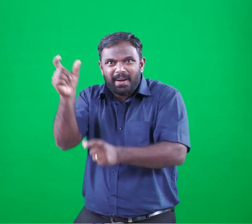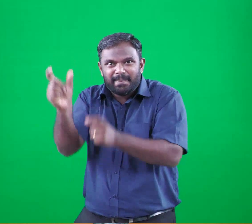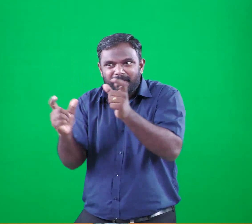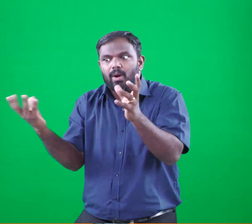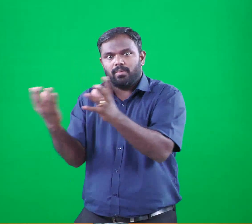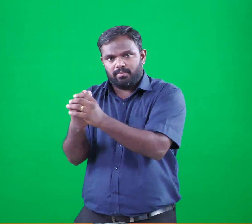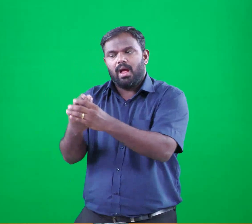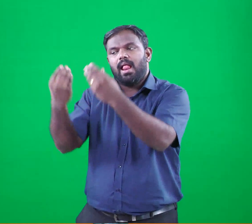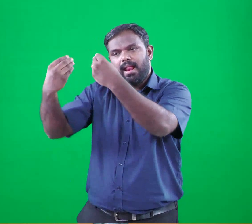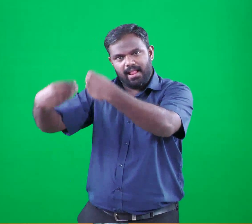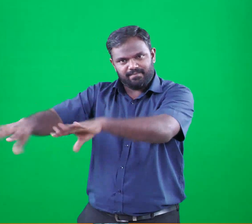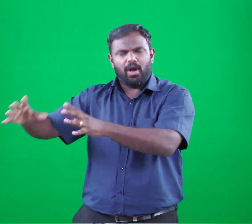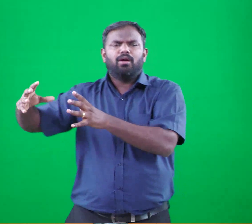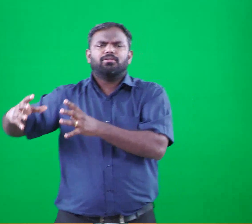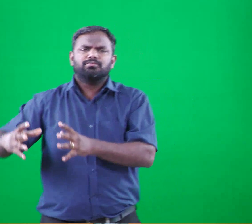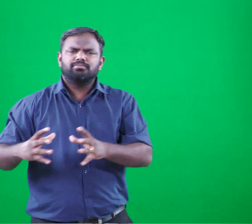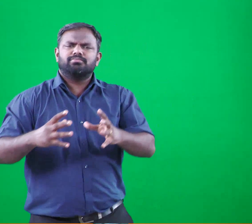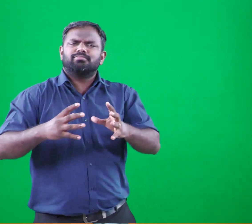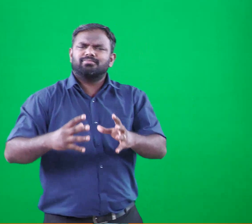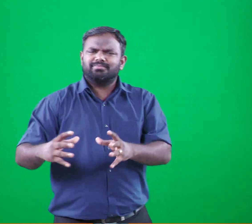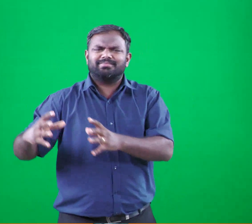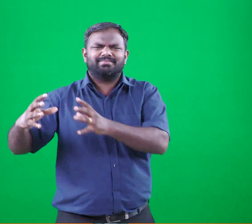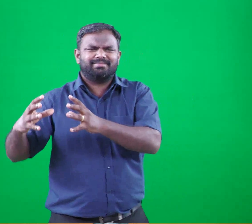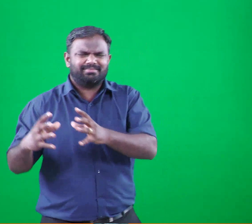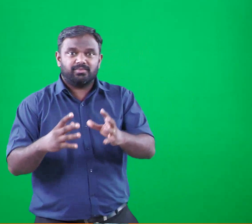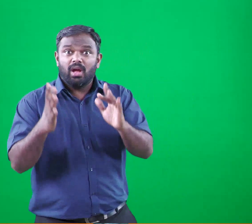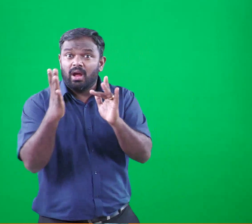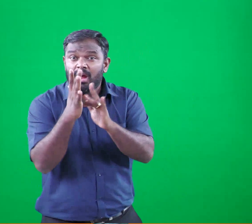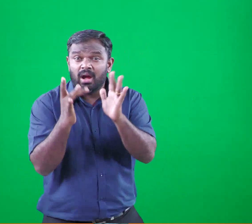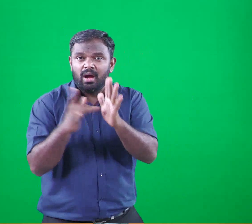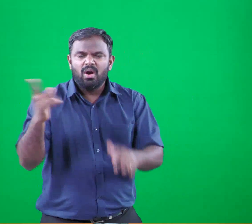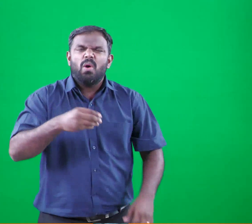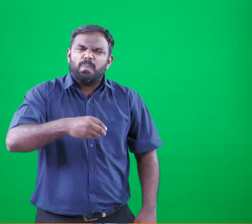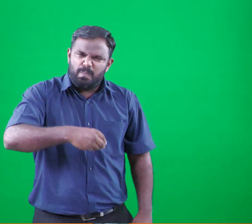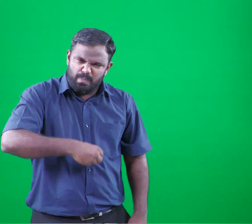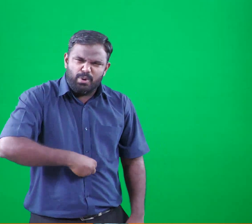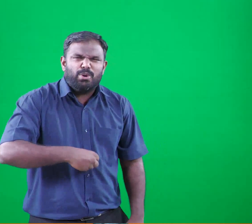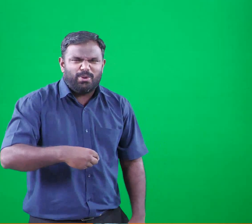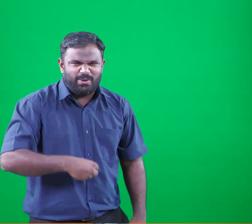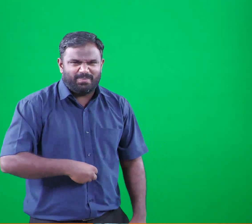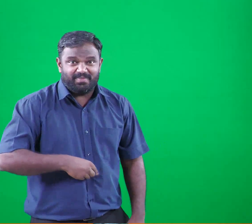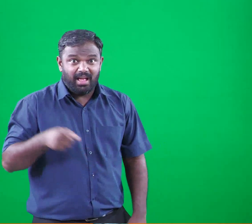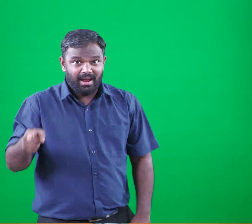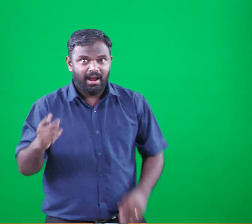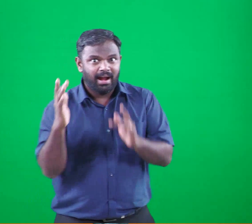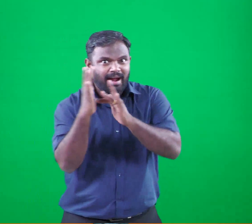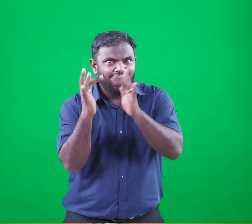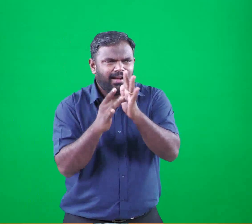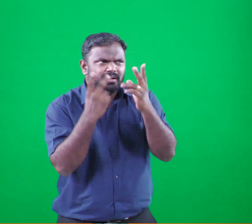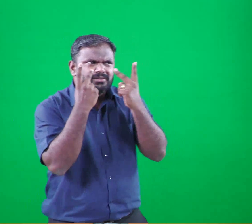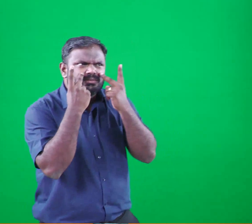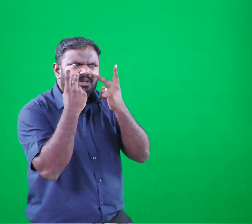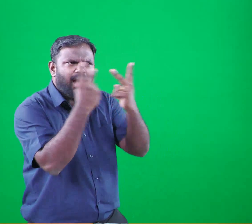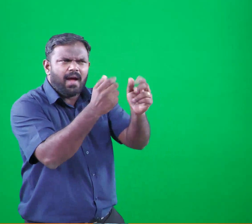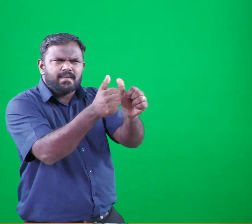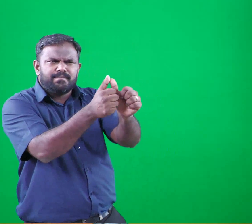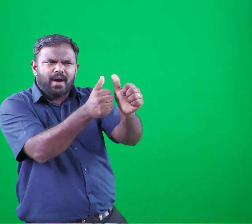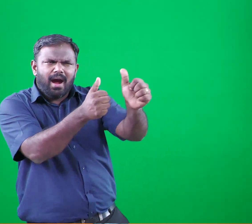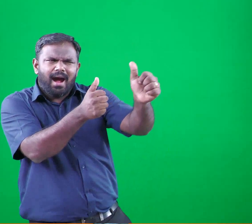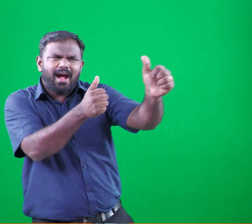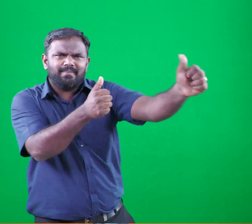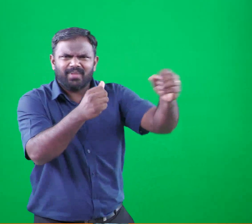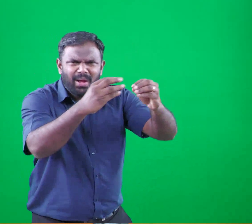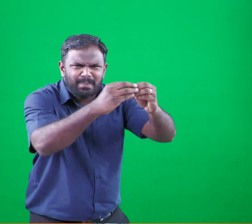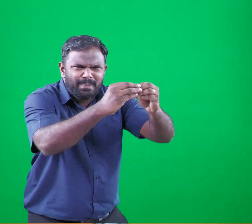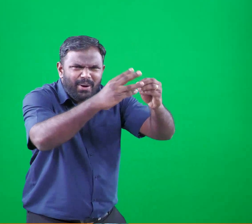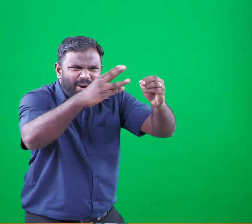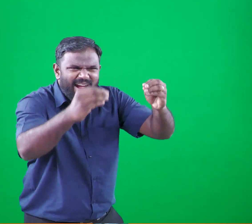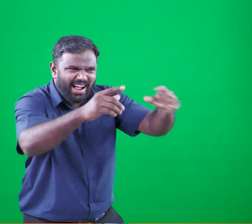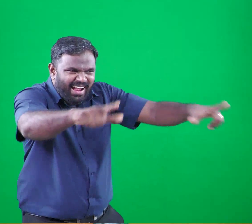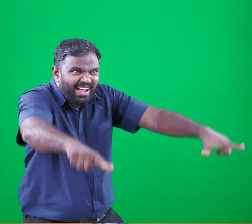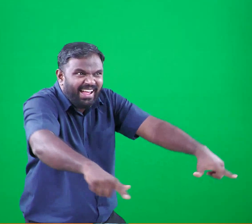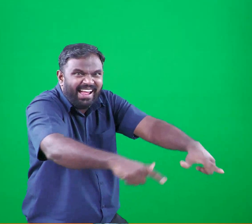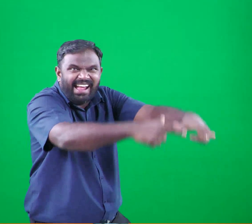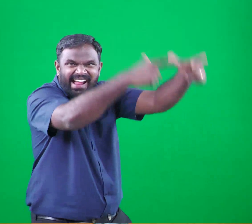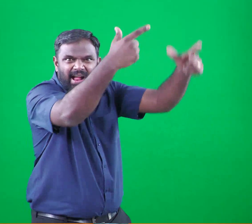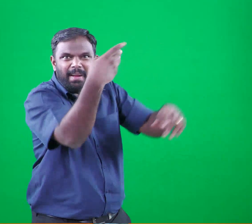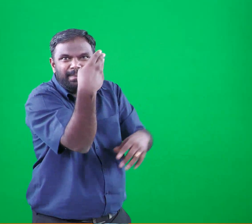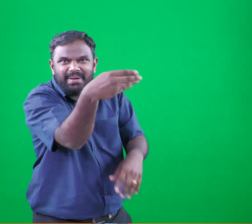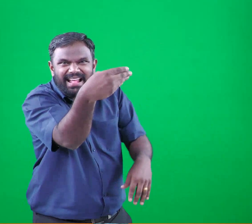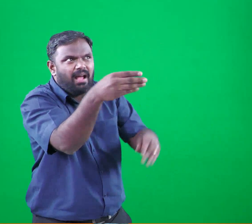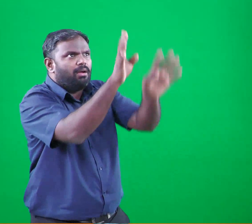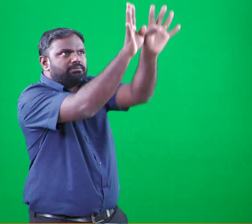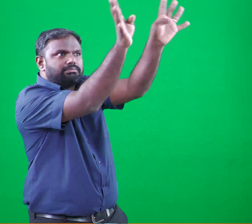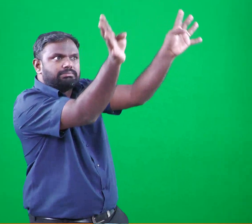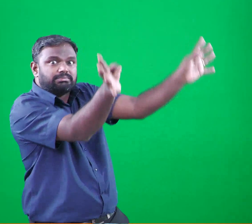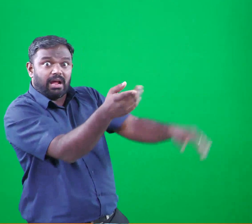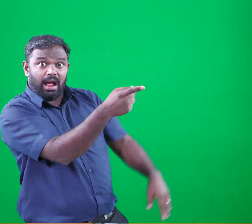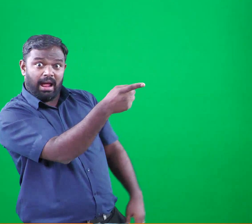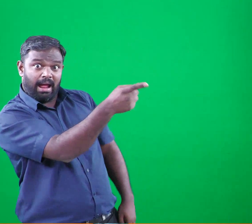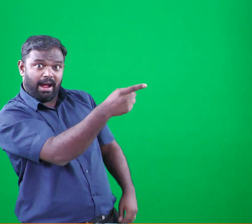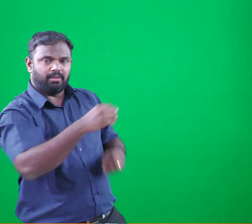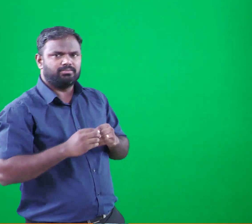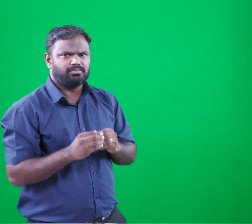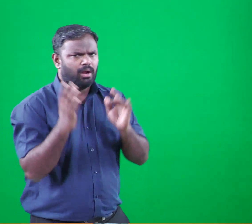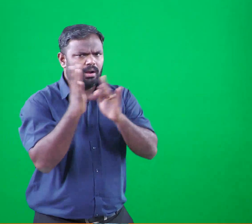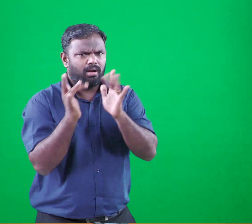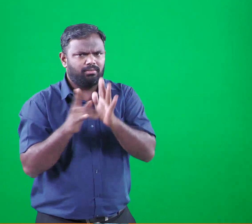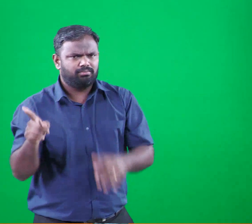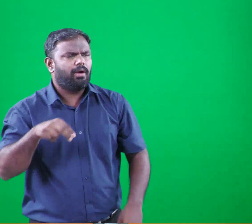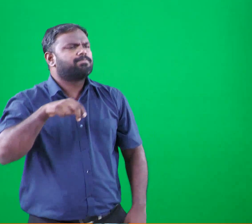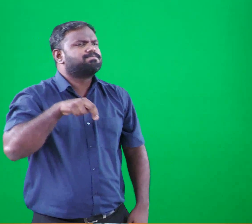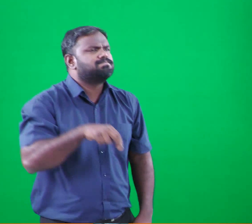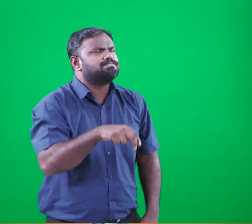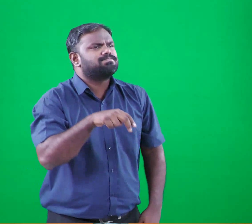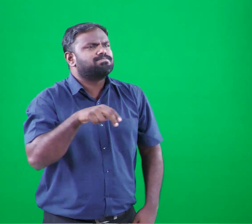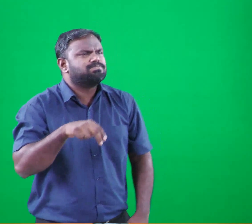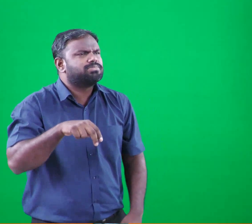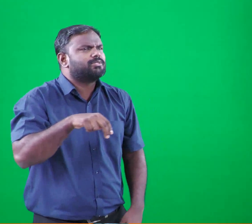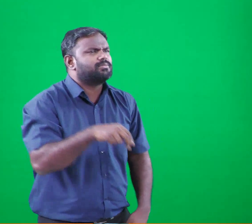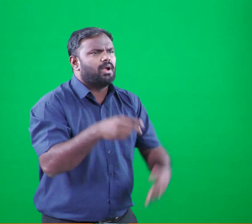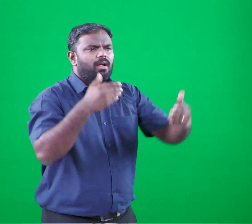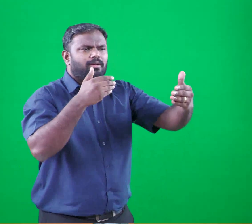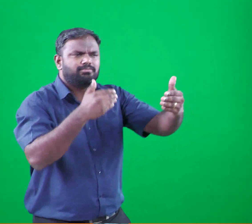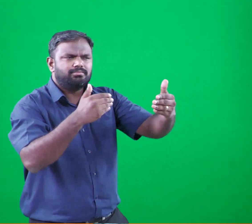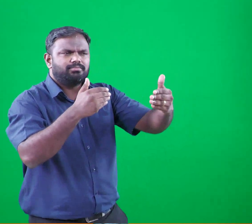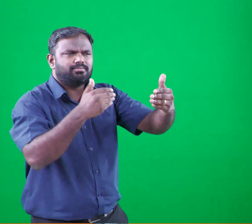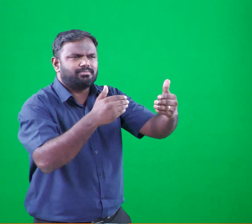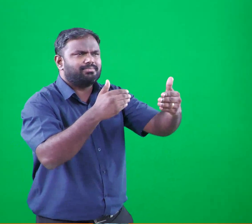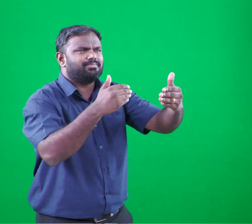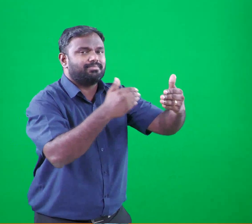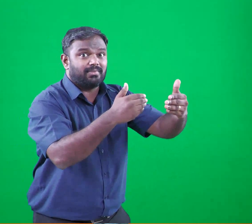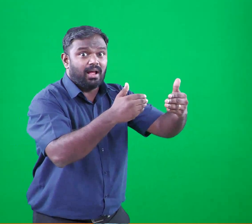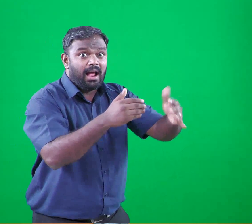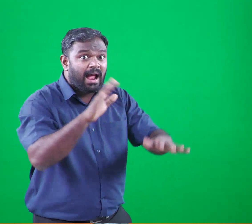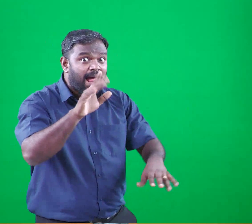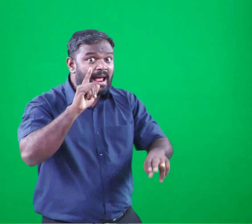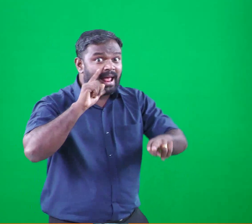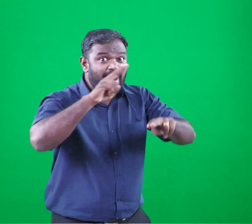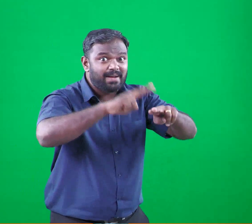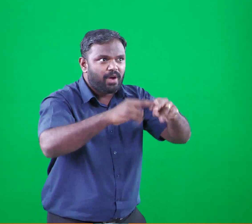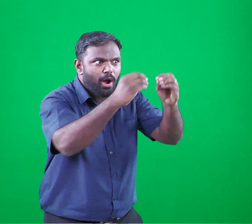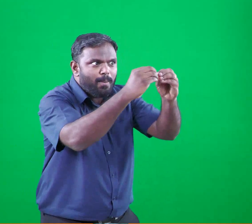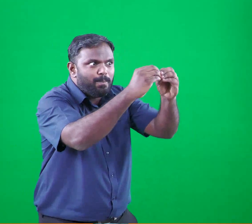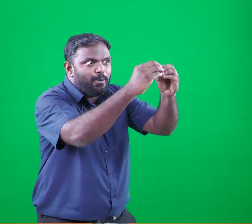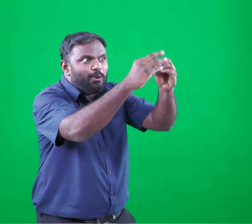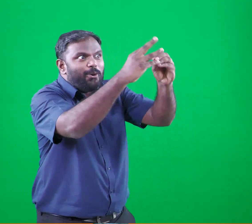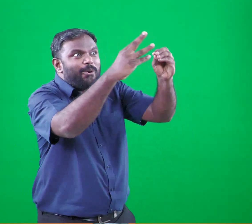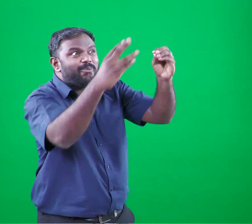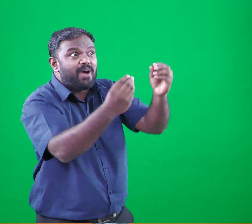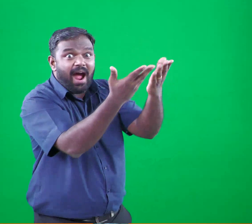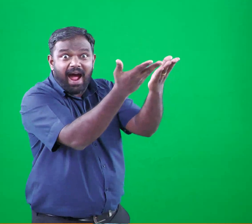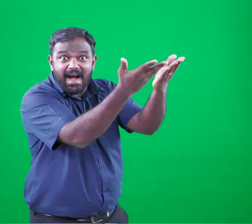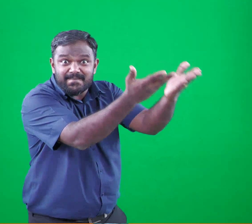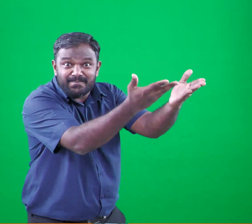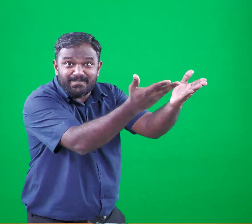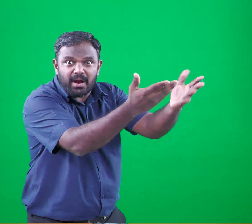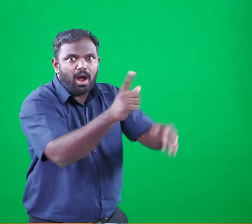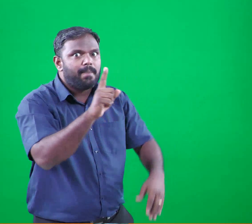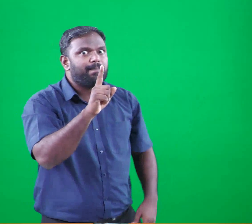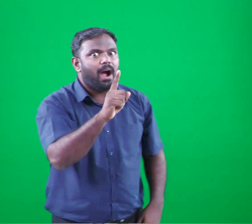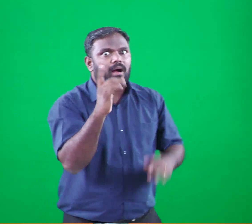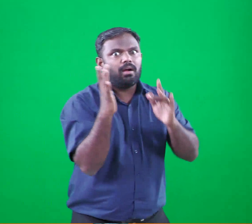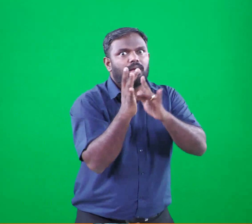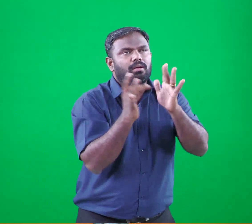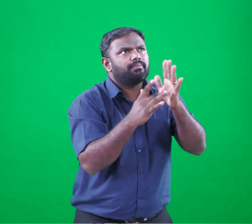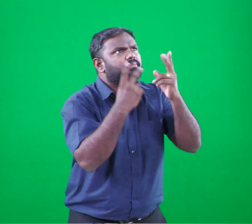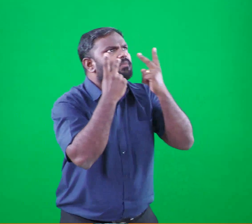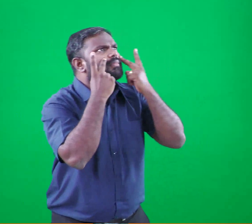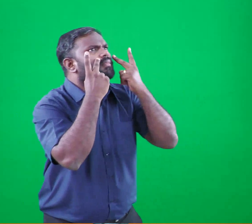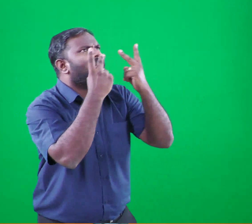Seeing in the distance a fig tree in leaf, He went to see if there was any fruit on it.